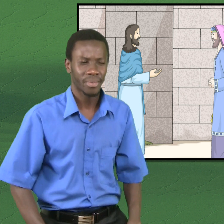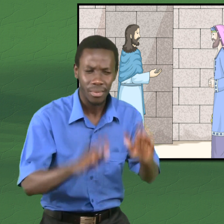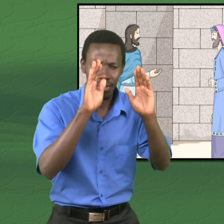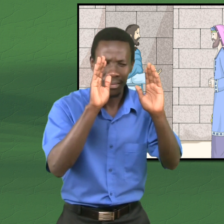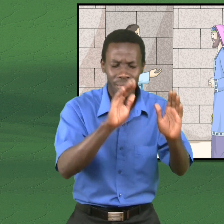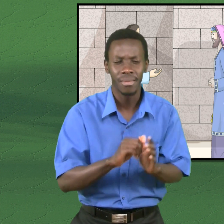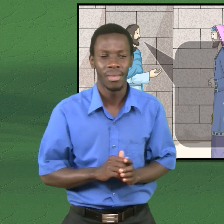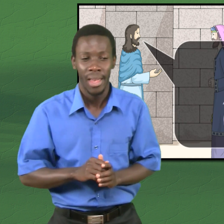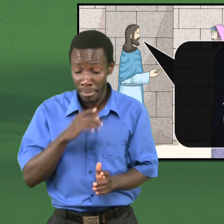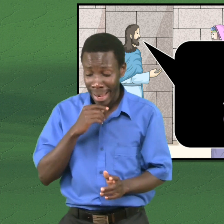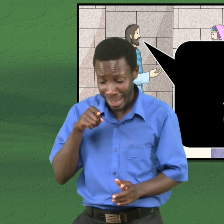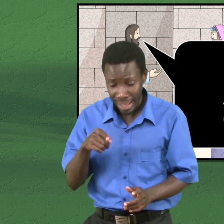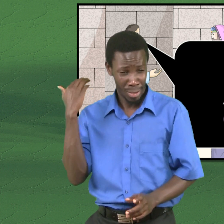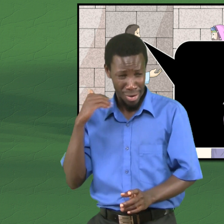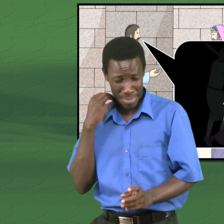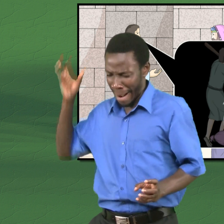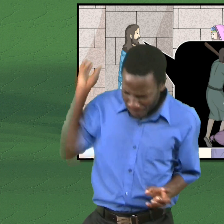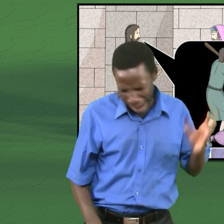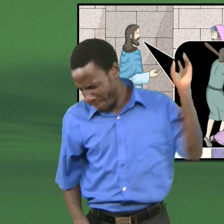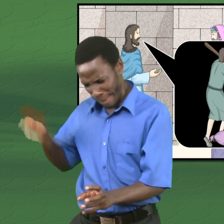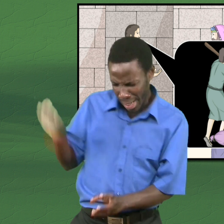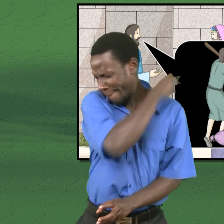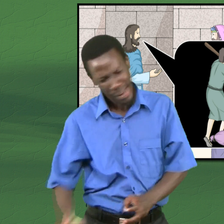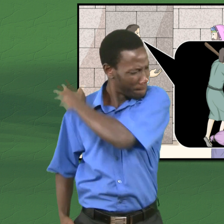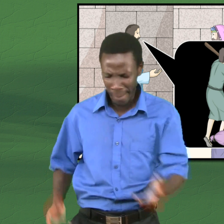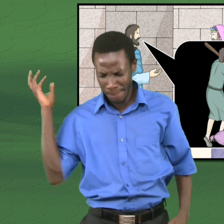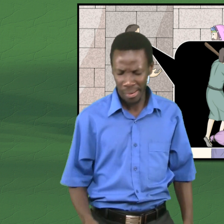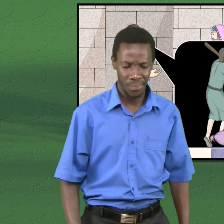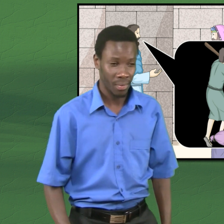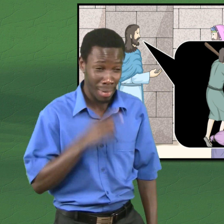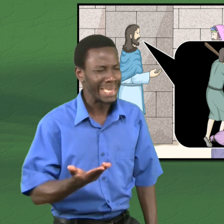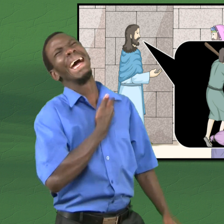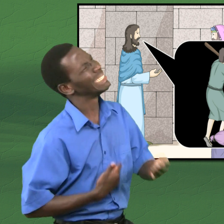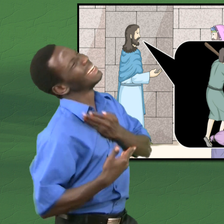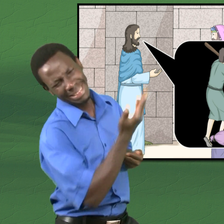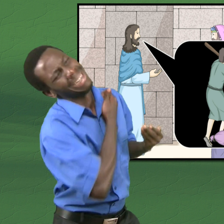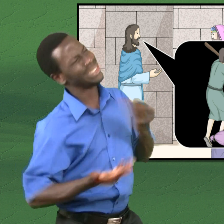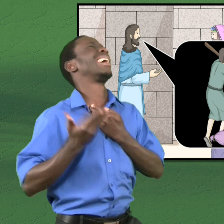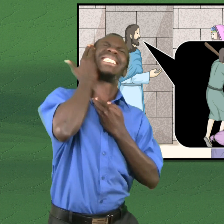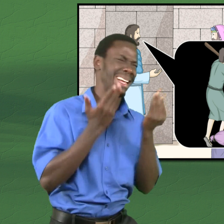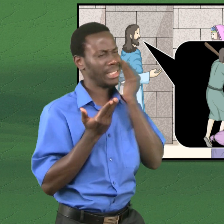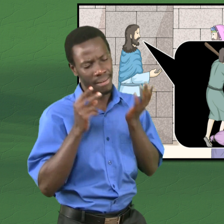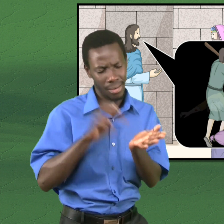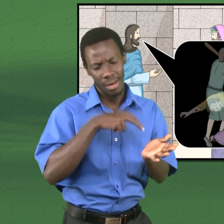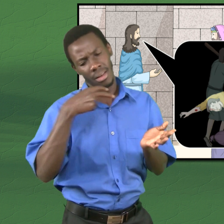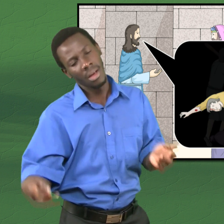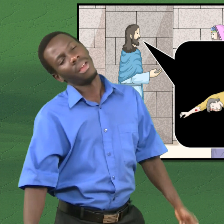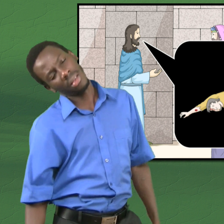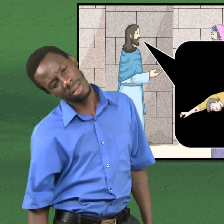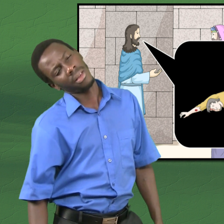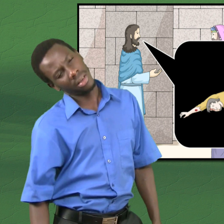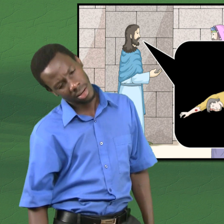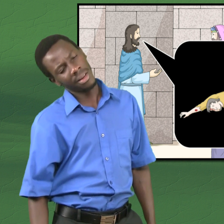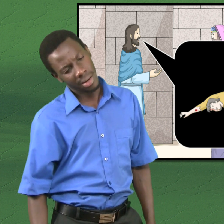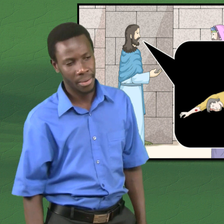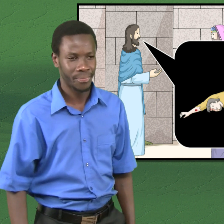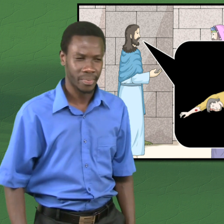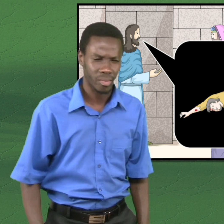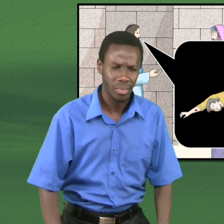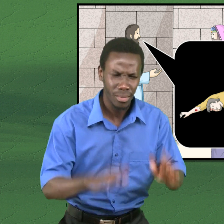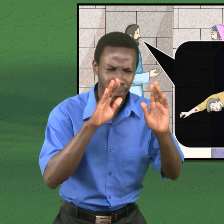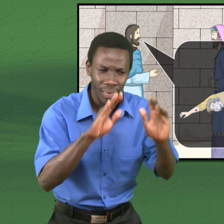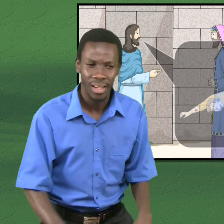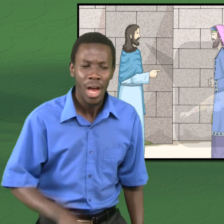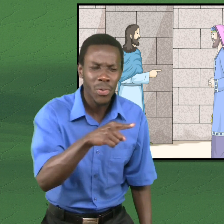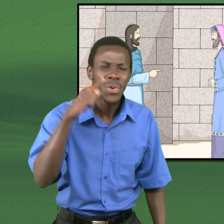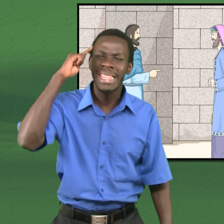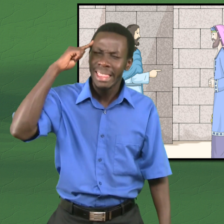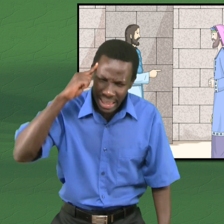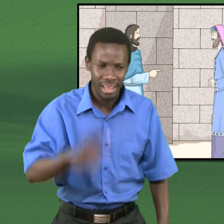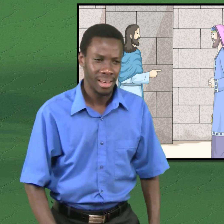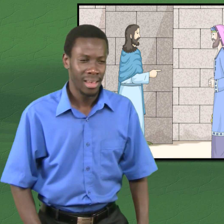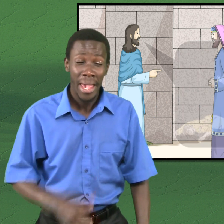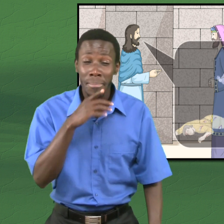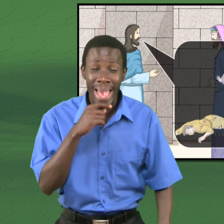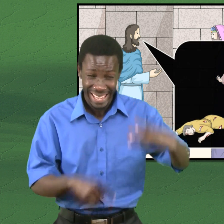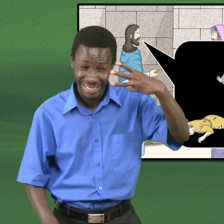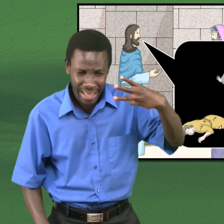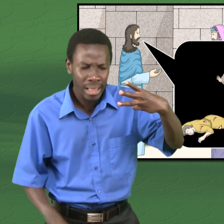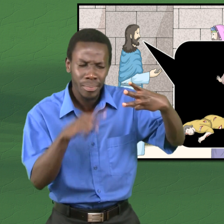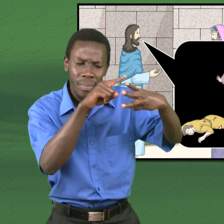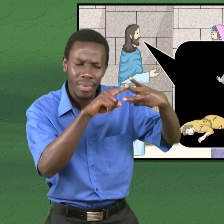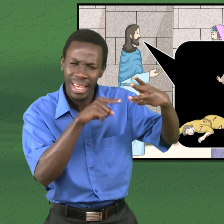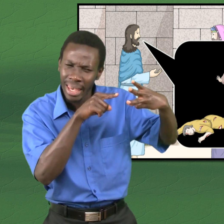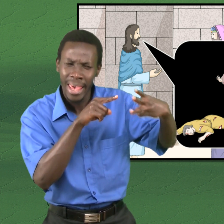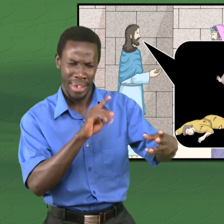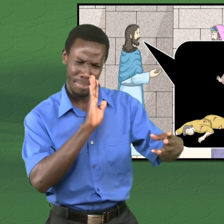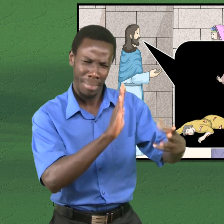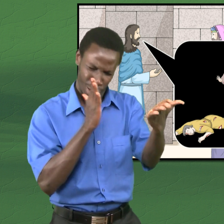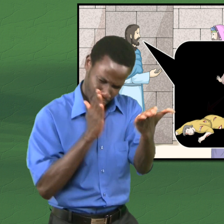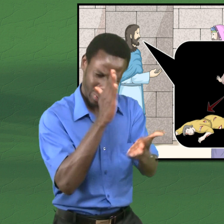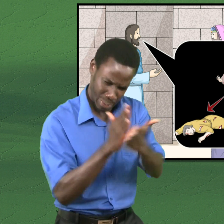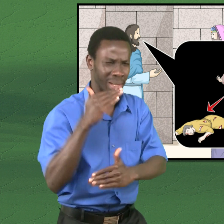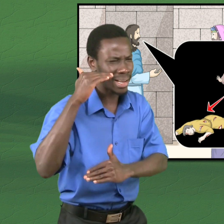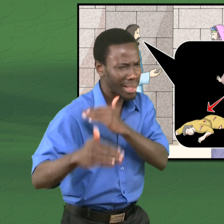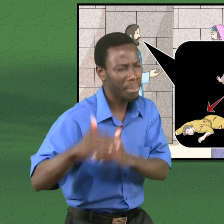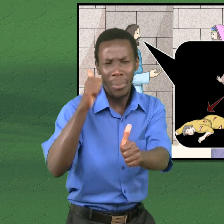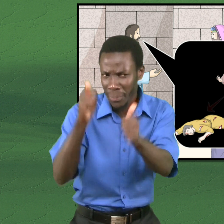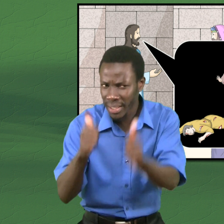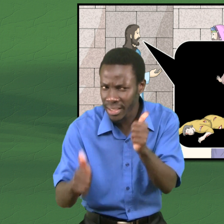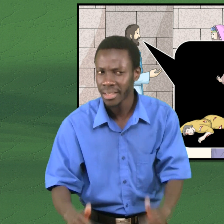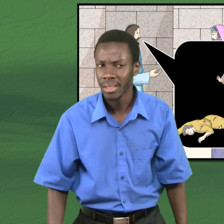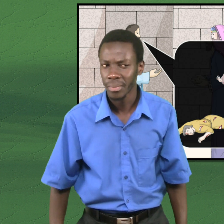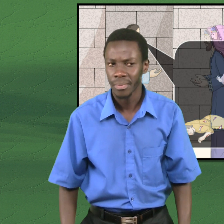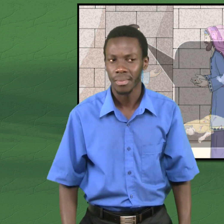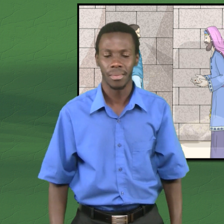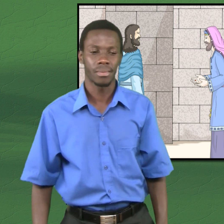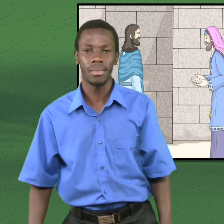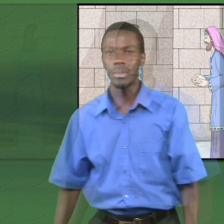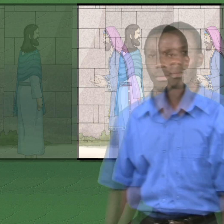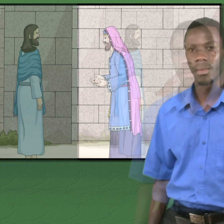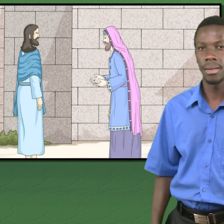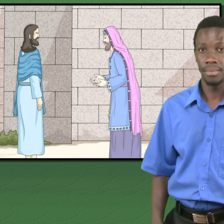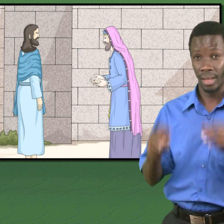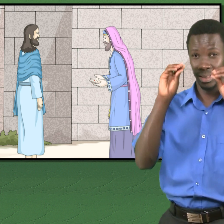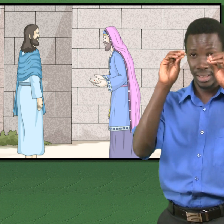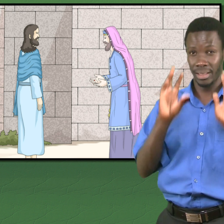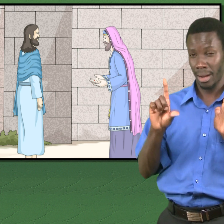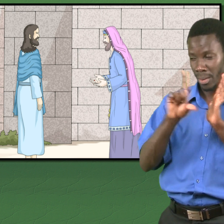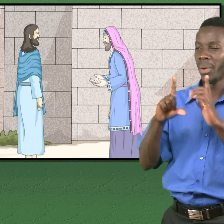Which of these three do you think was a neighbor to the man who fell into the hands of robbers?”